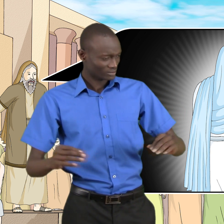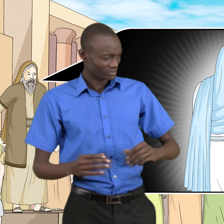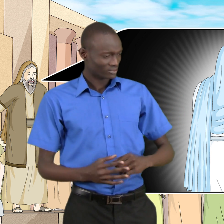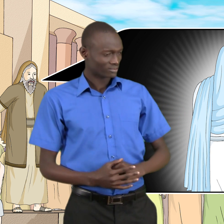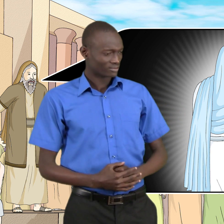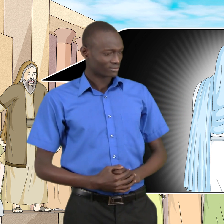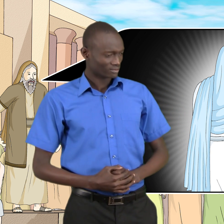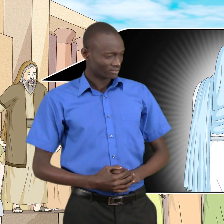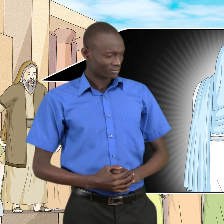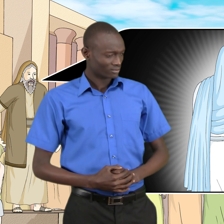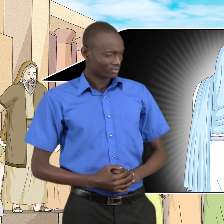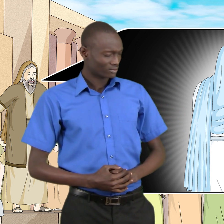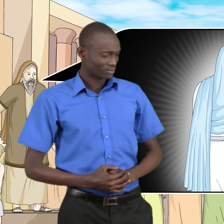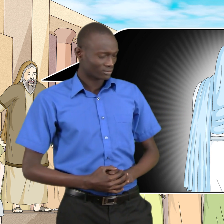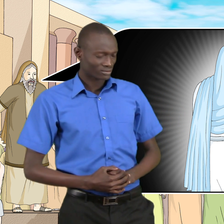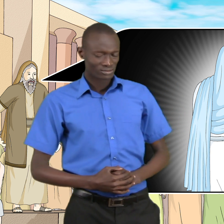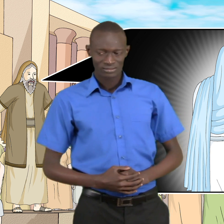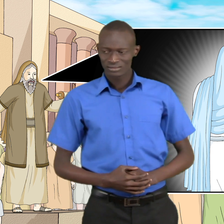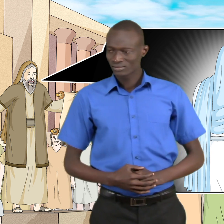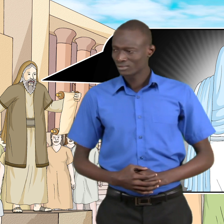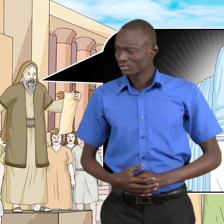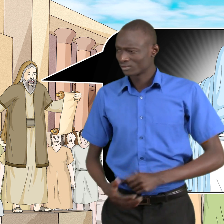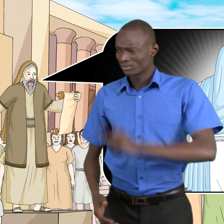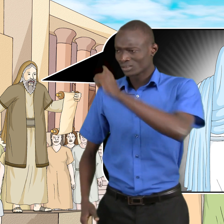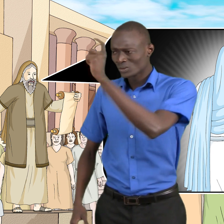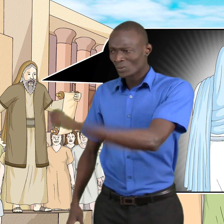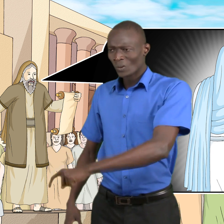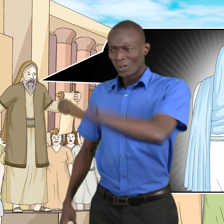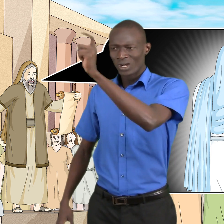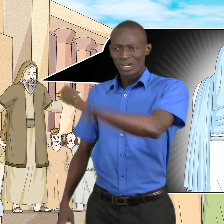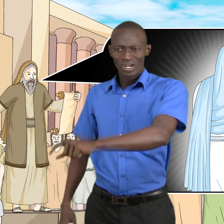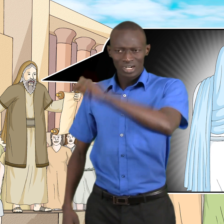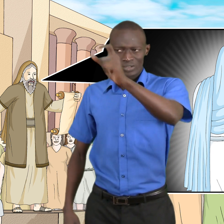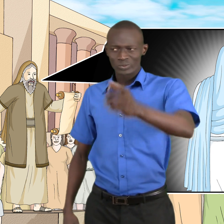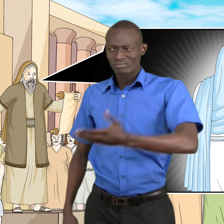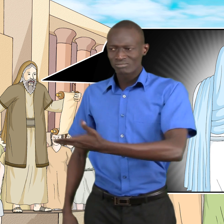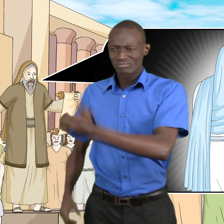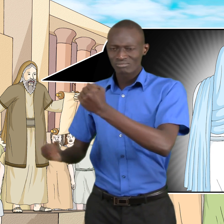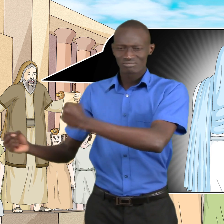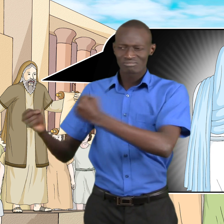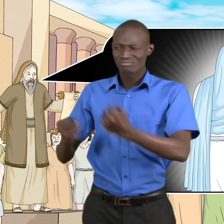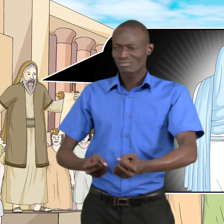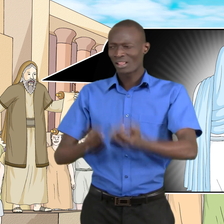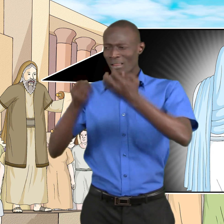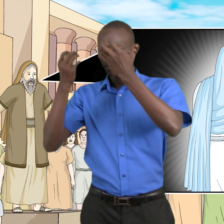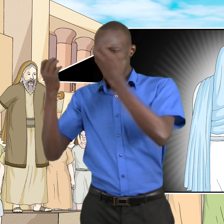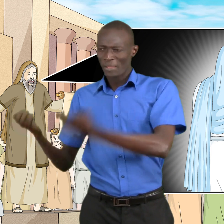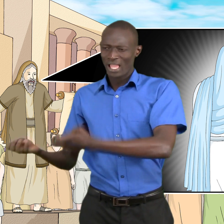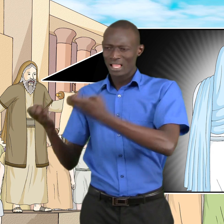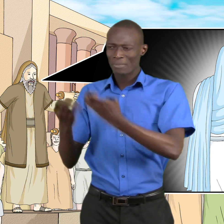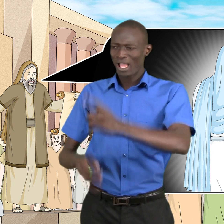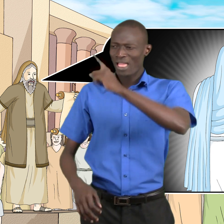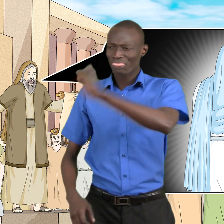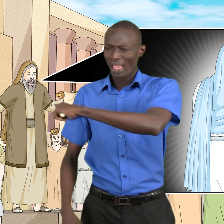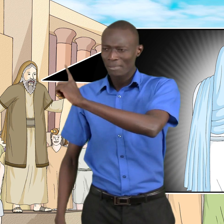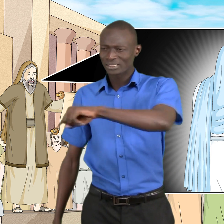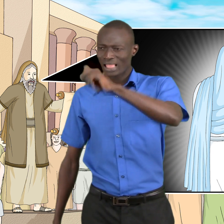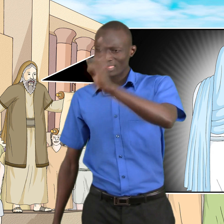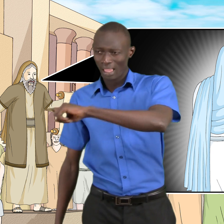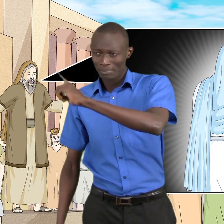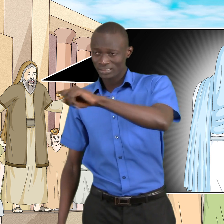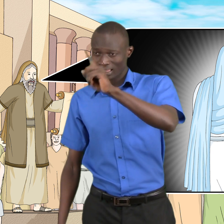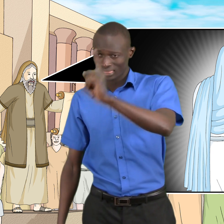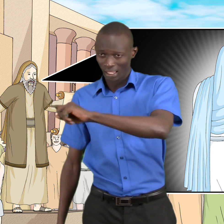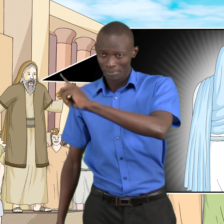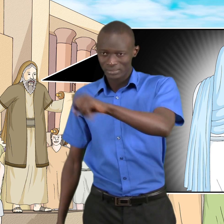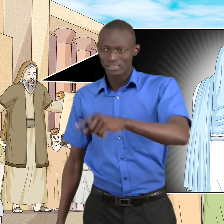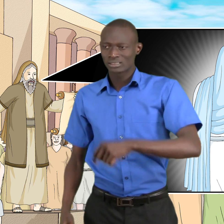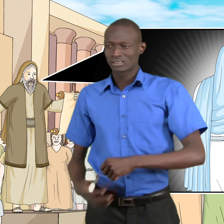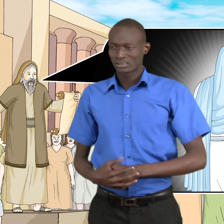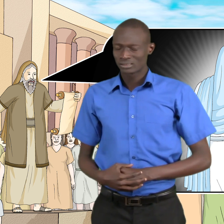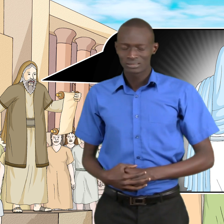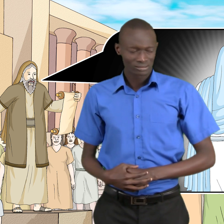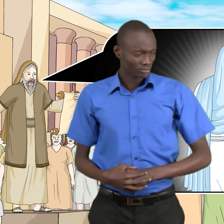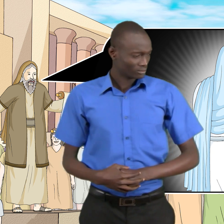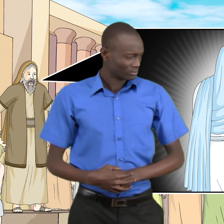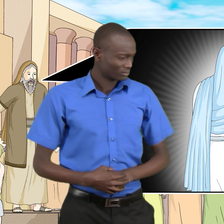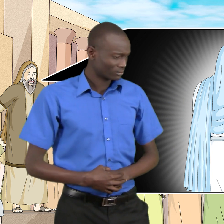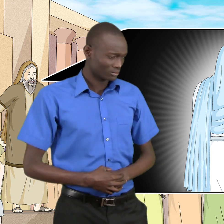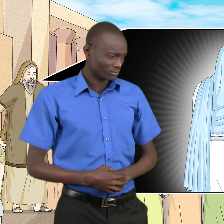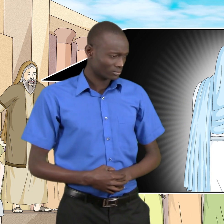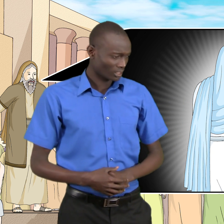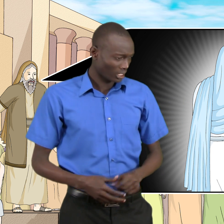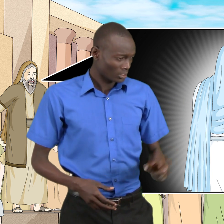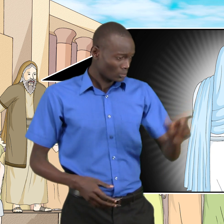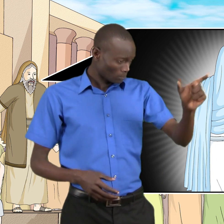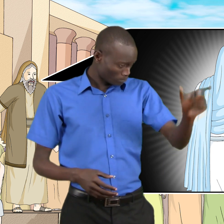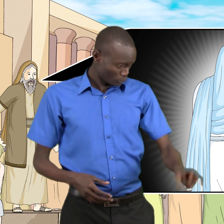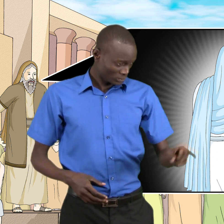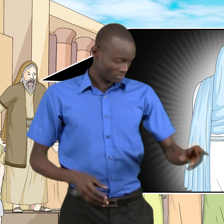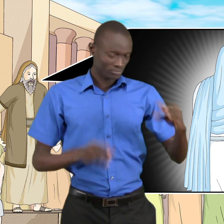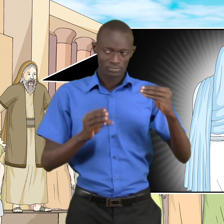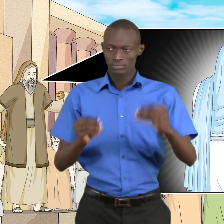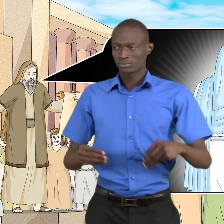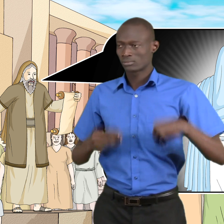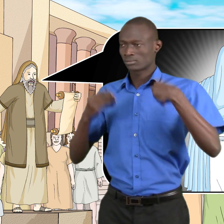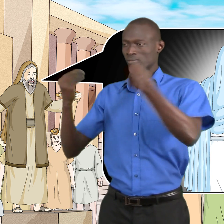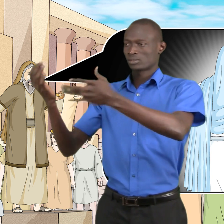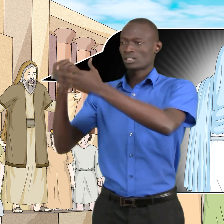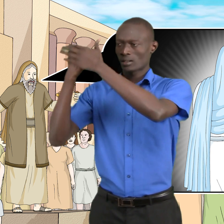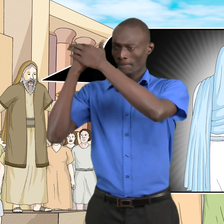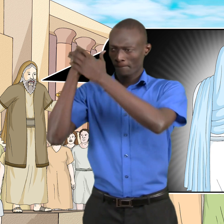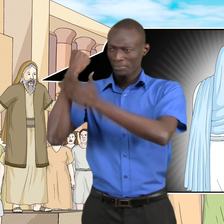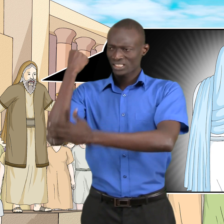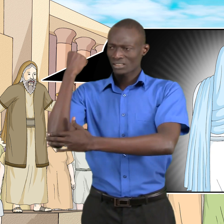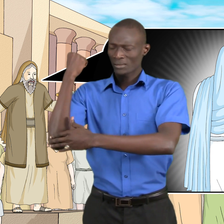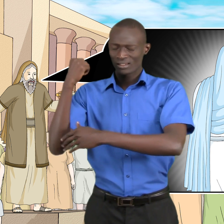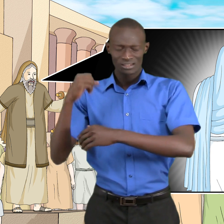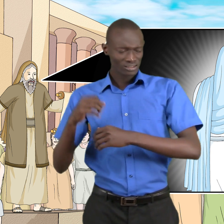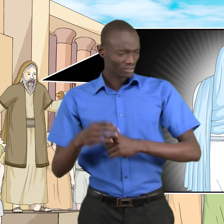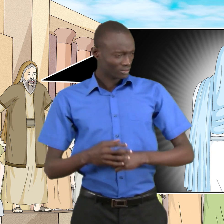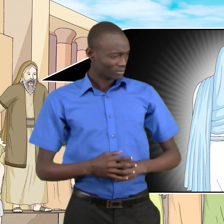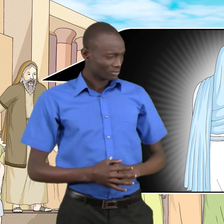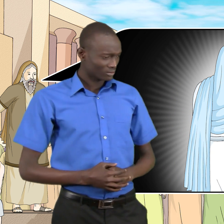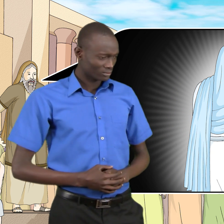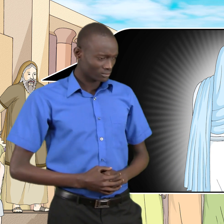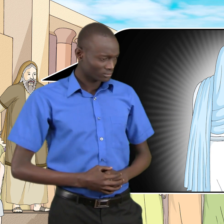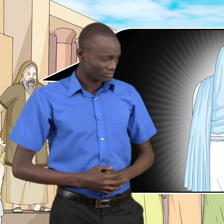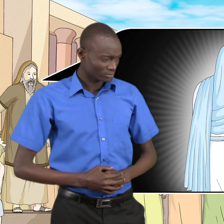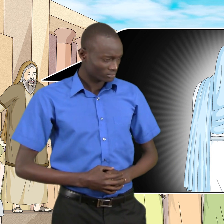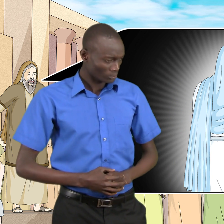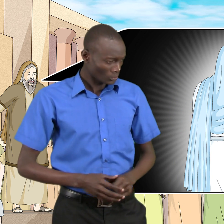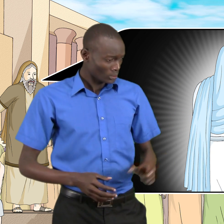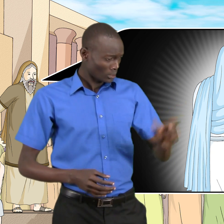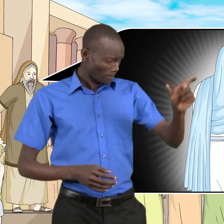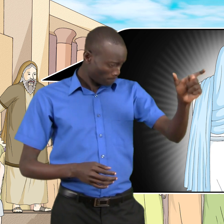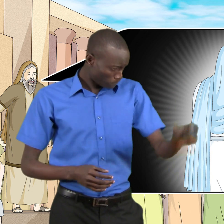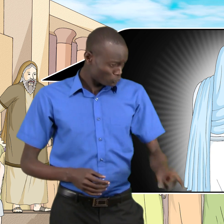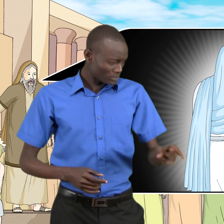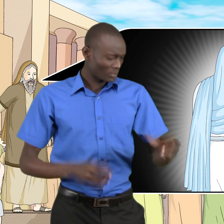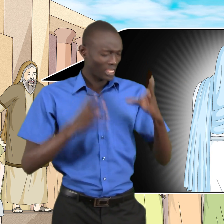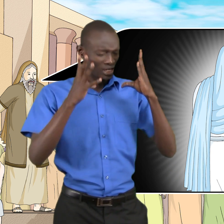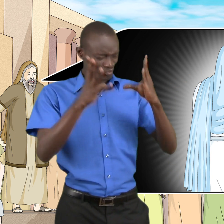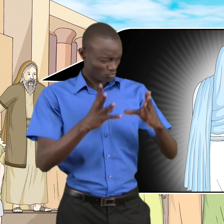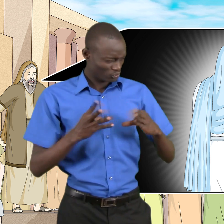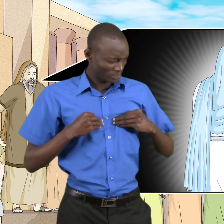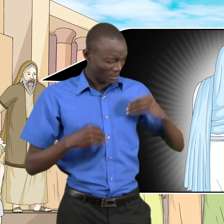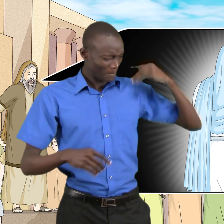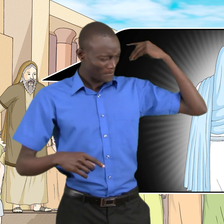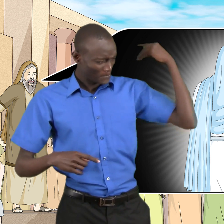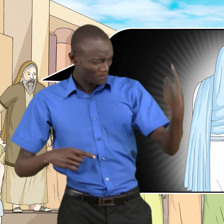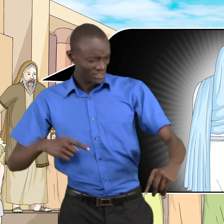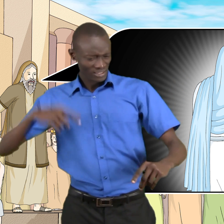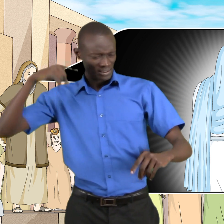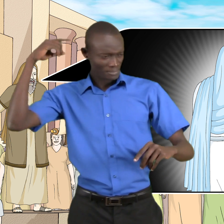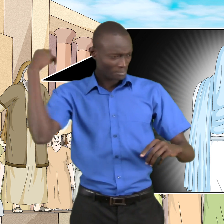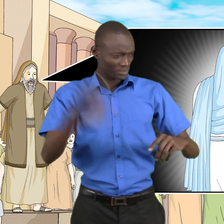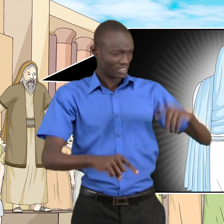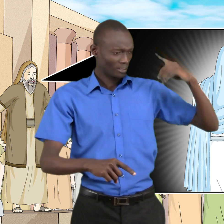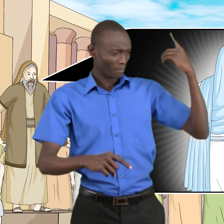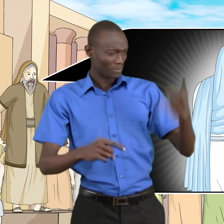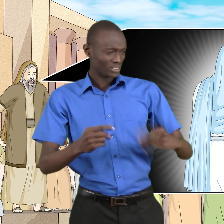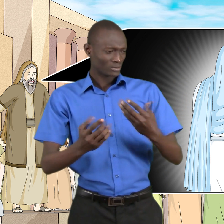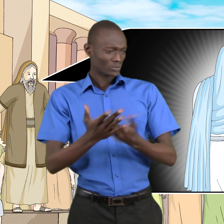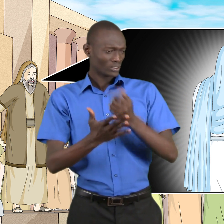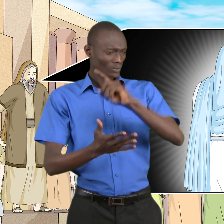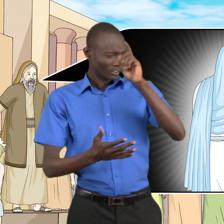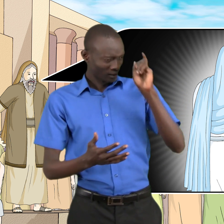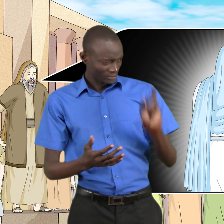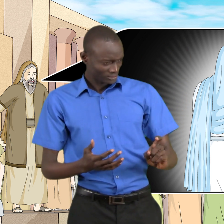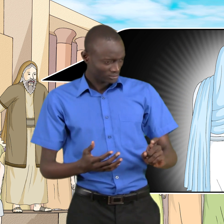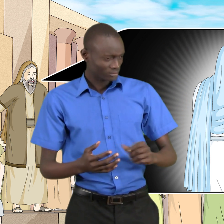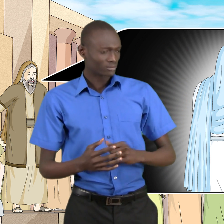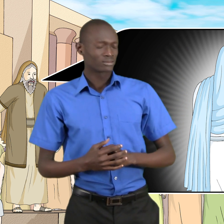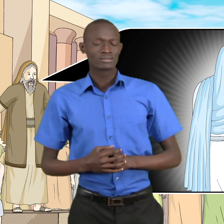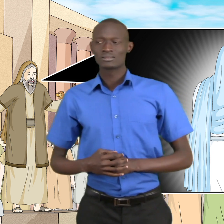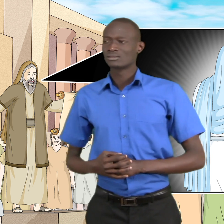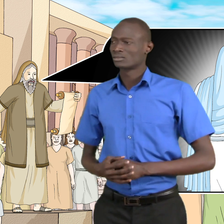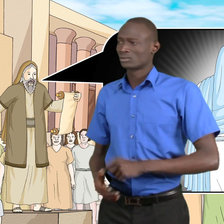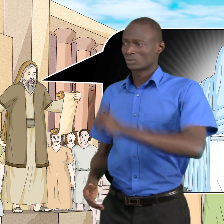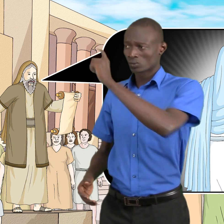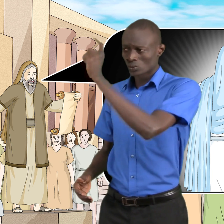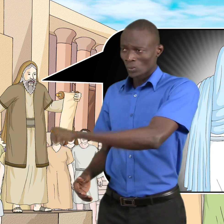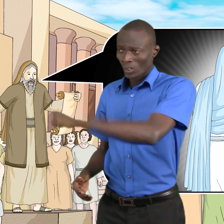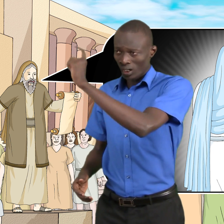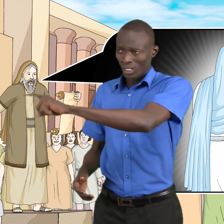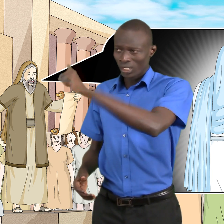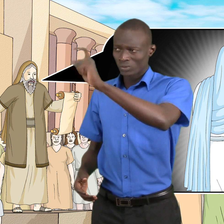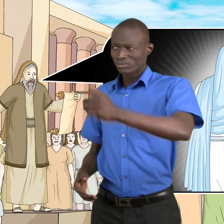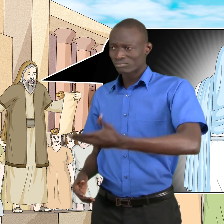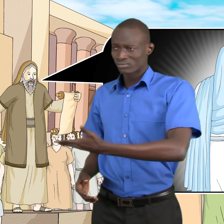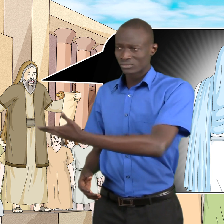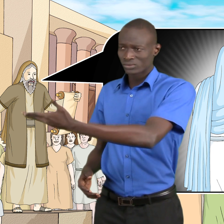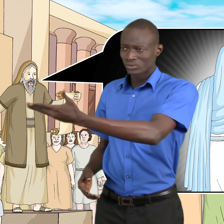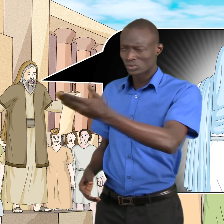After the anguish of His soul, He will see the light of life and be satisfied. By His knowledge My righteous Servant will justify many, and He will bear their iniquities.